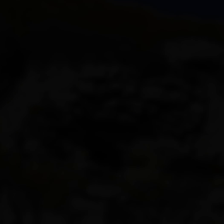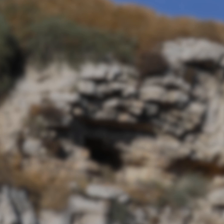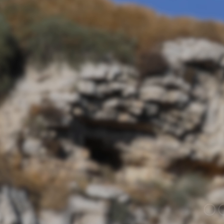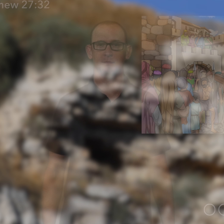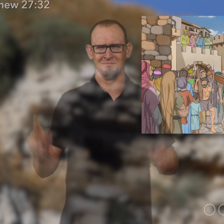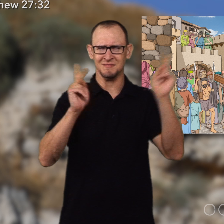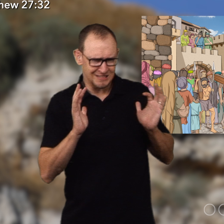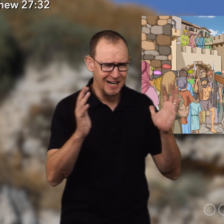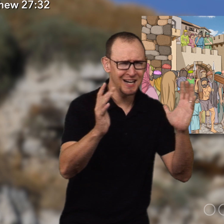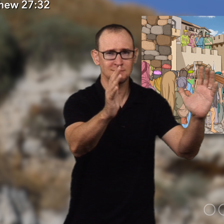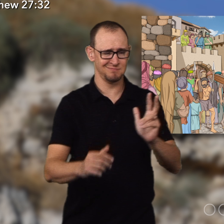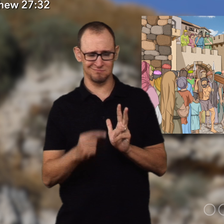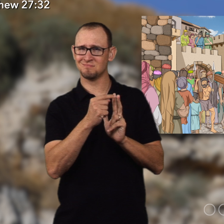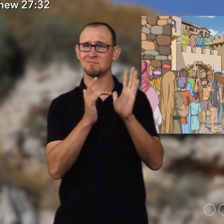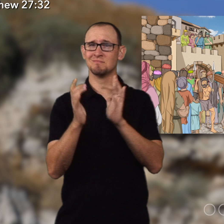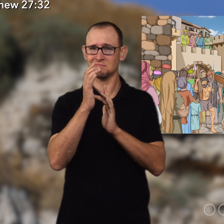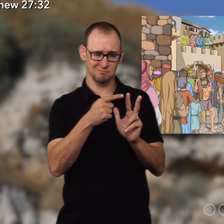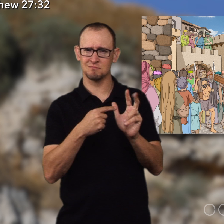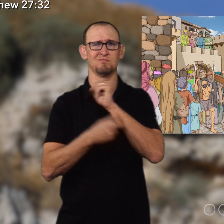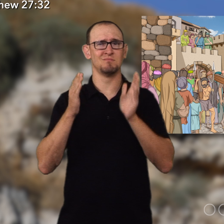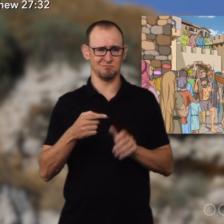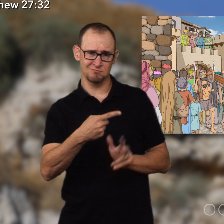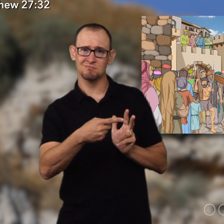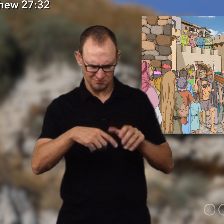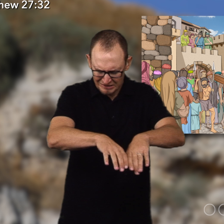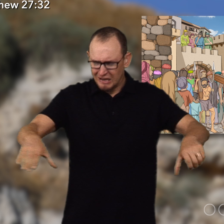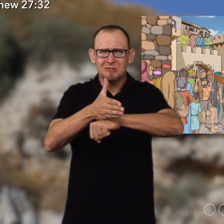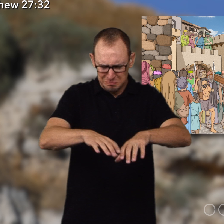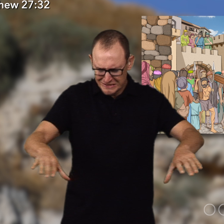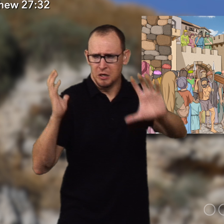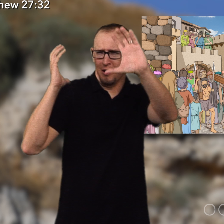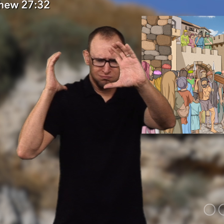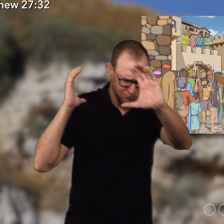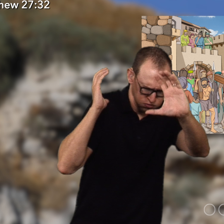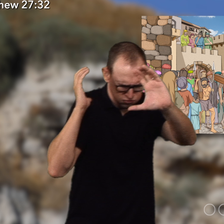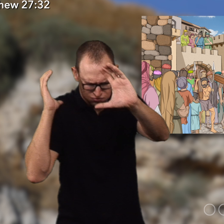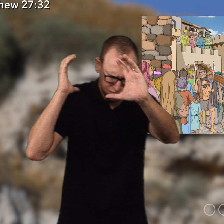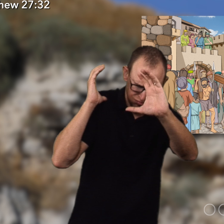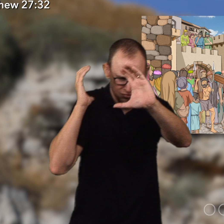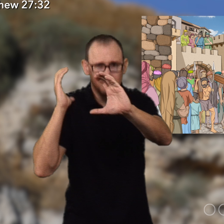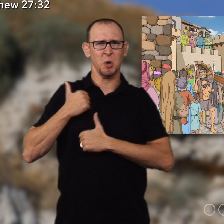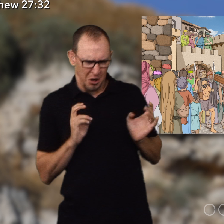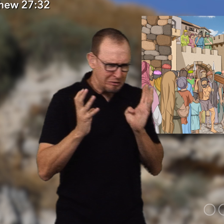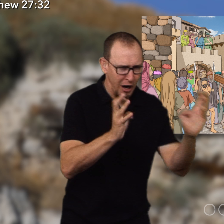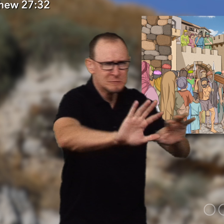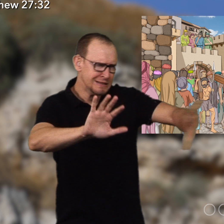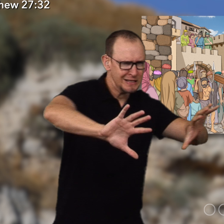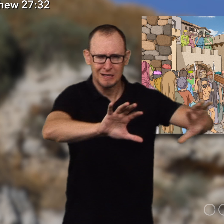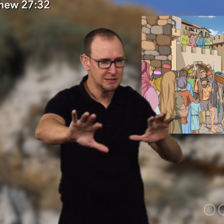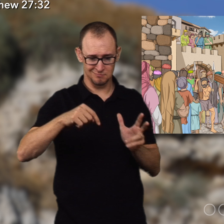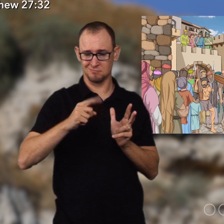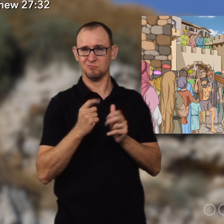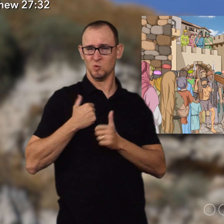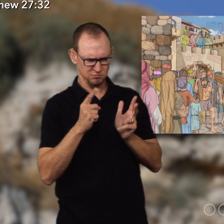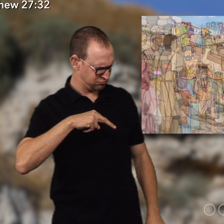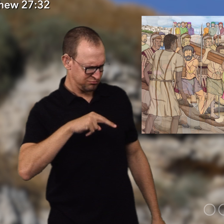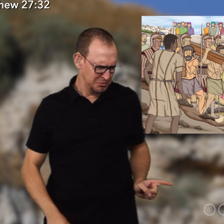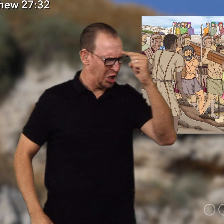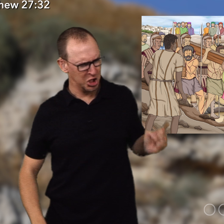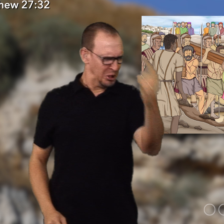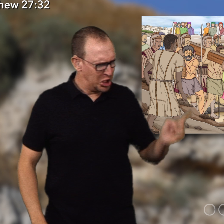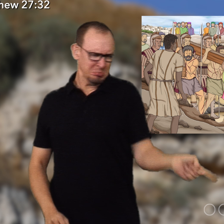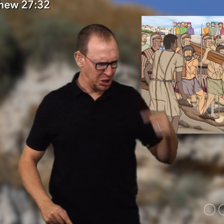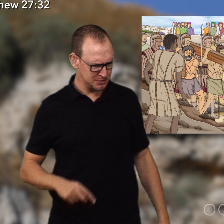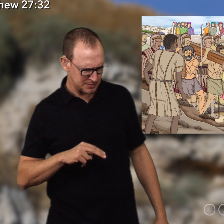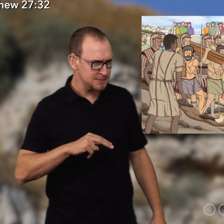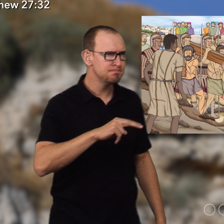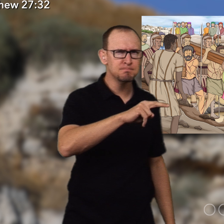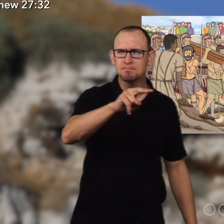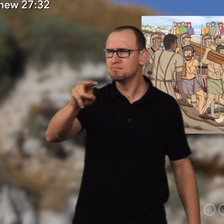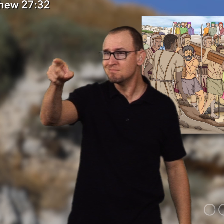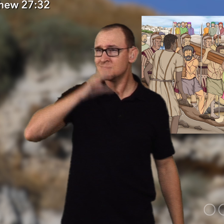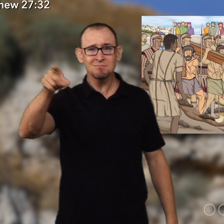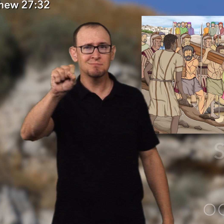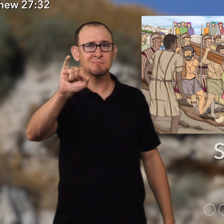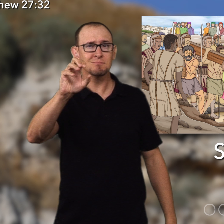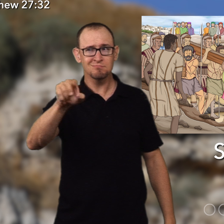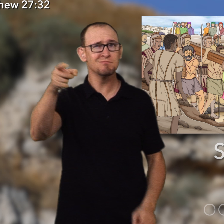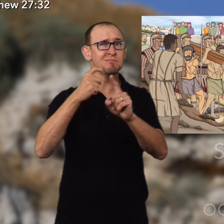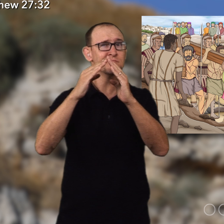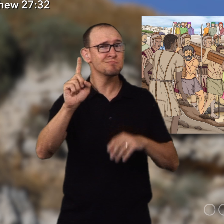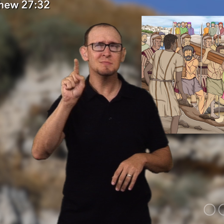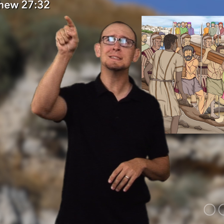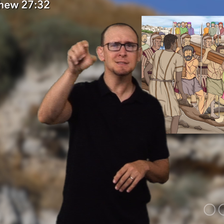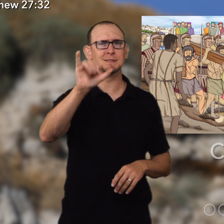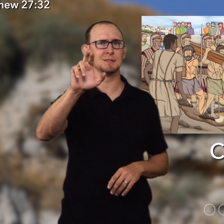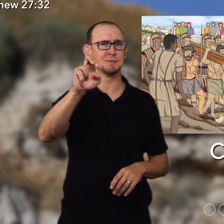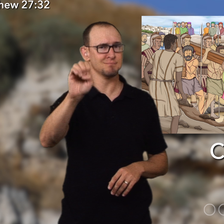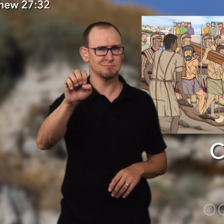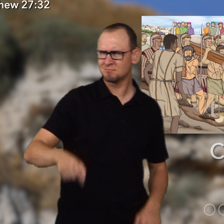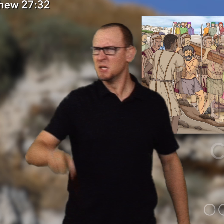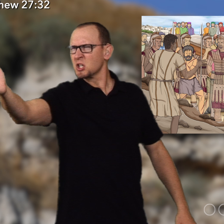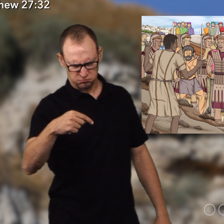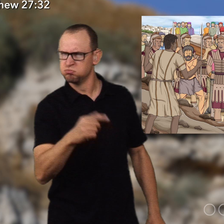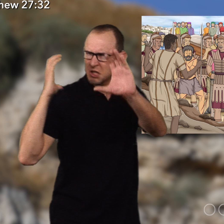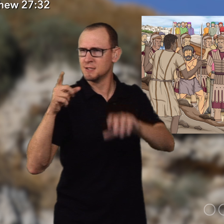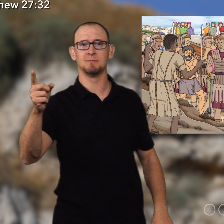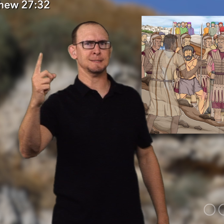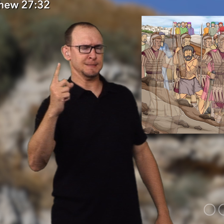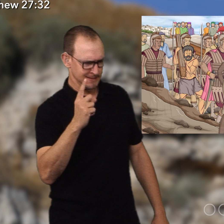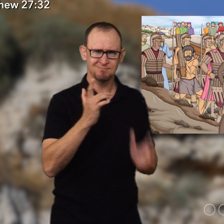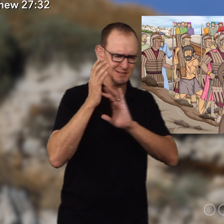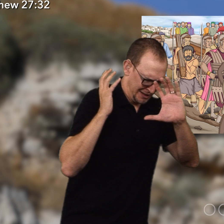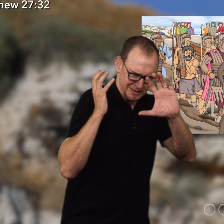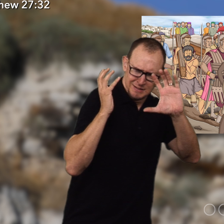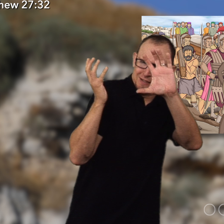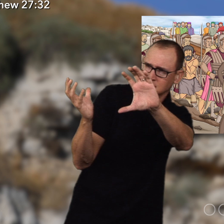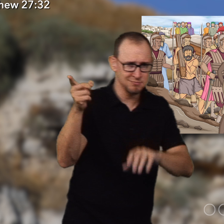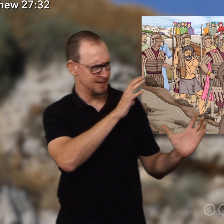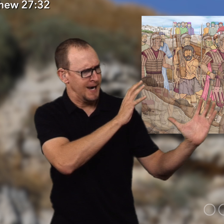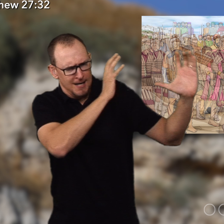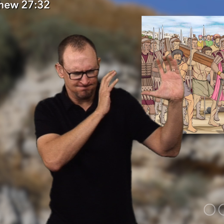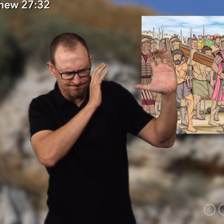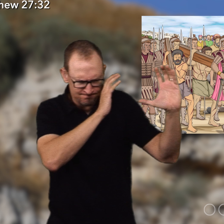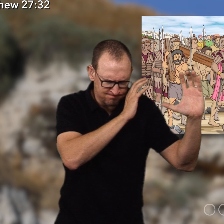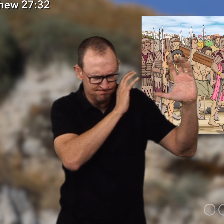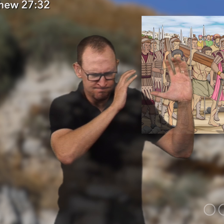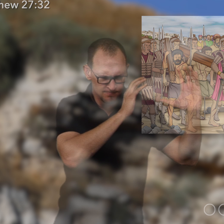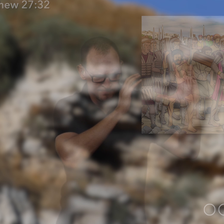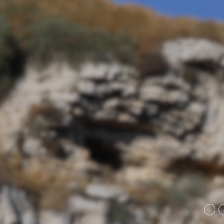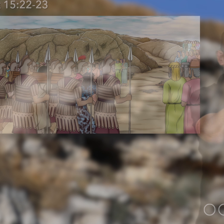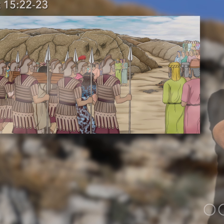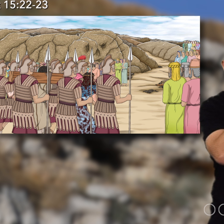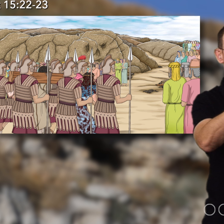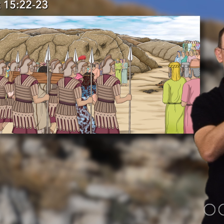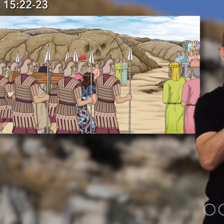Along the way they found a man from Cyrene, named Simon, and they forced him to carry the cross of Jesus.